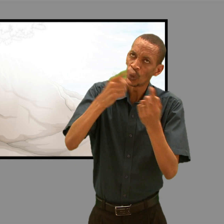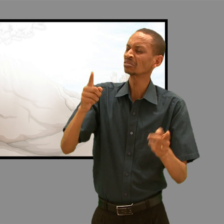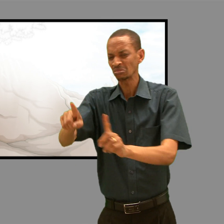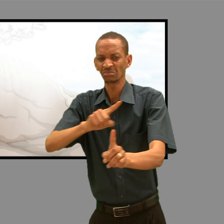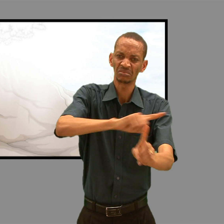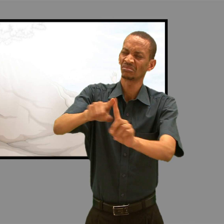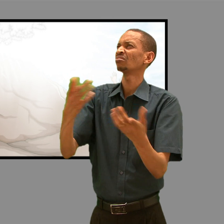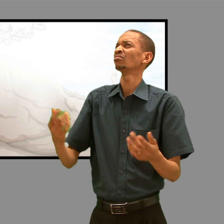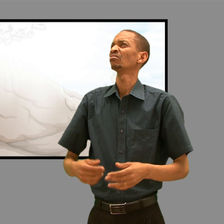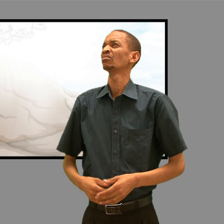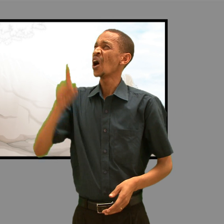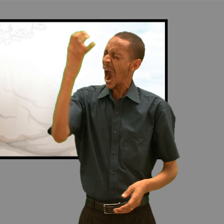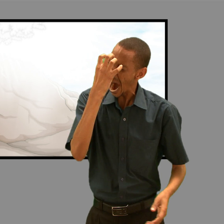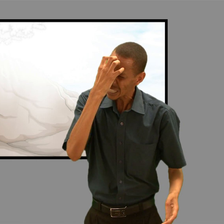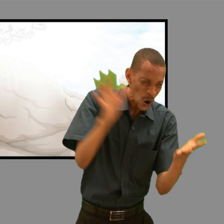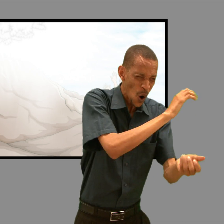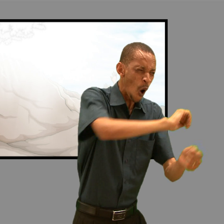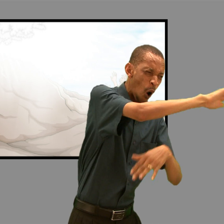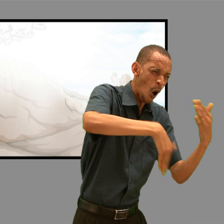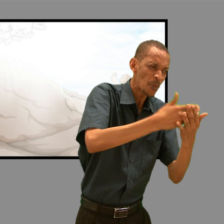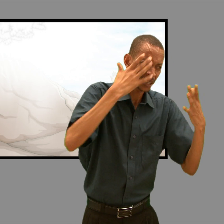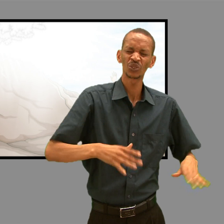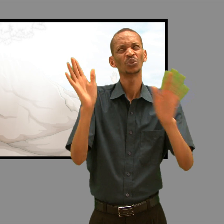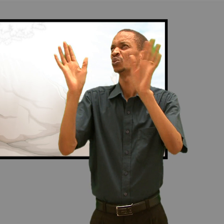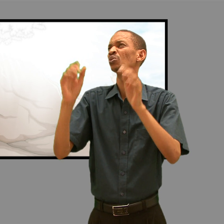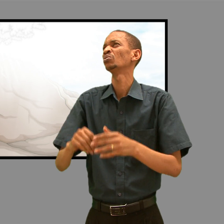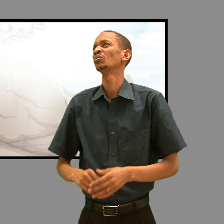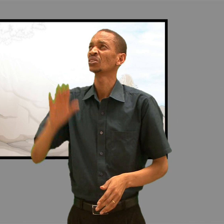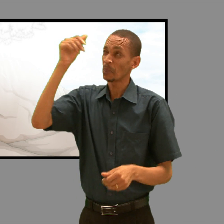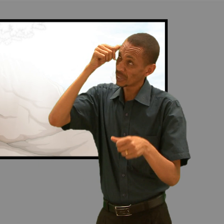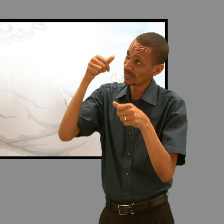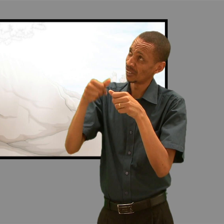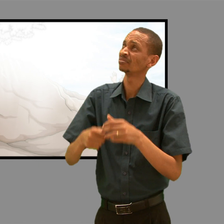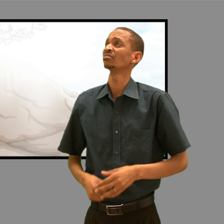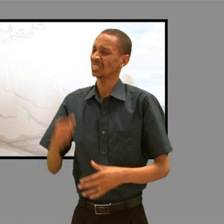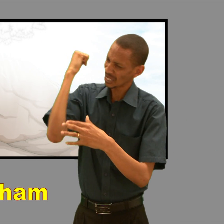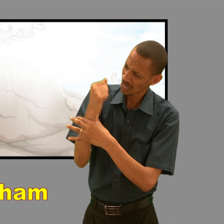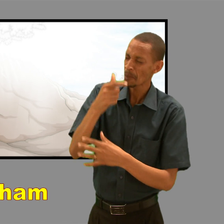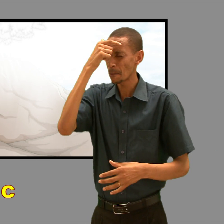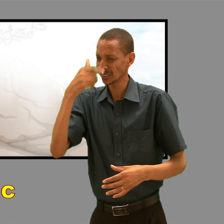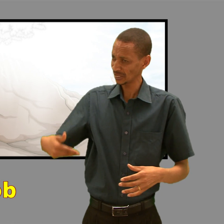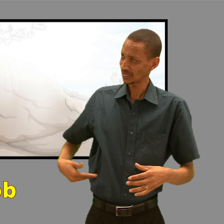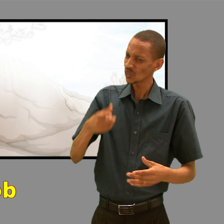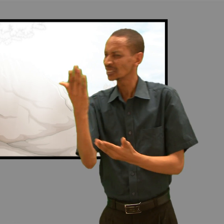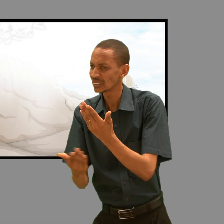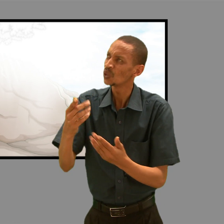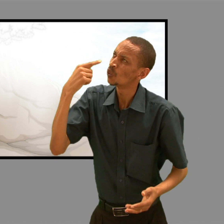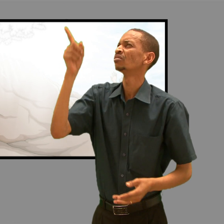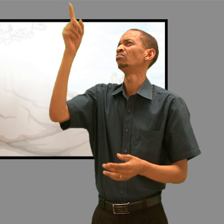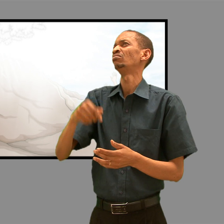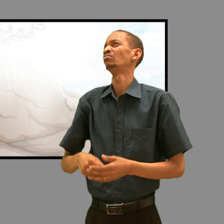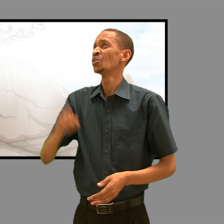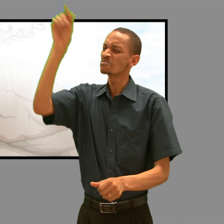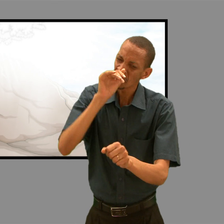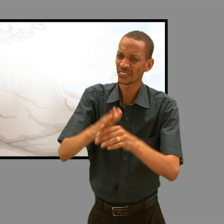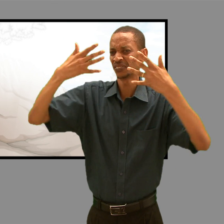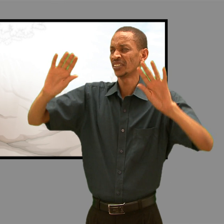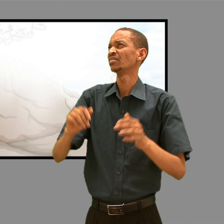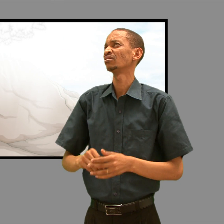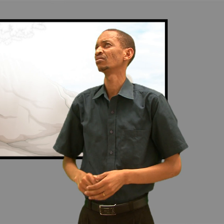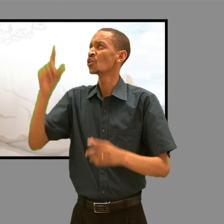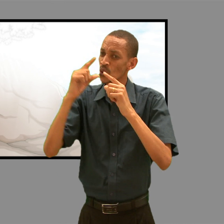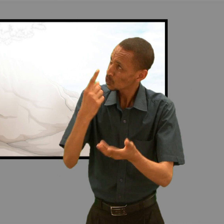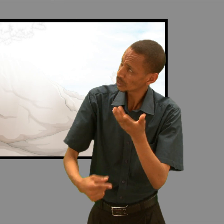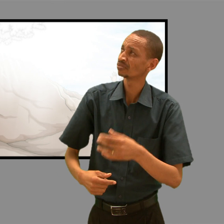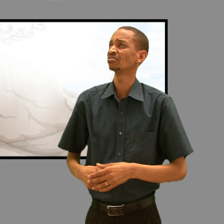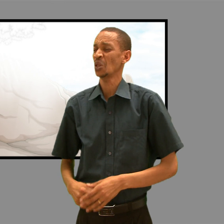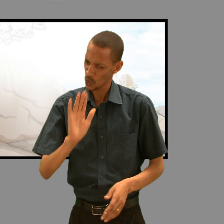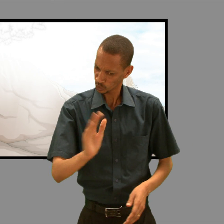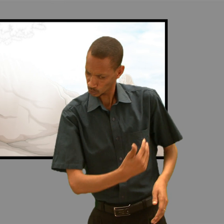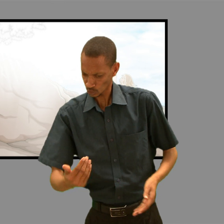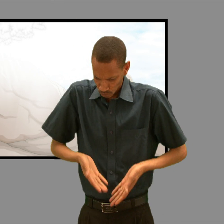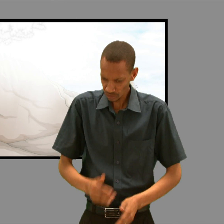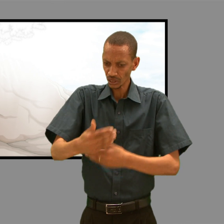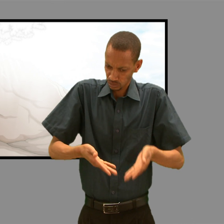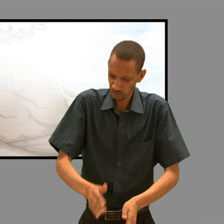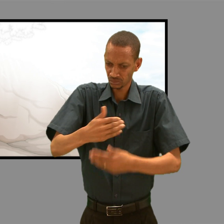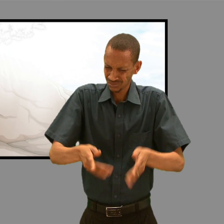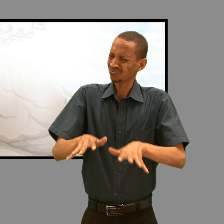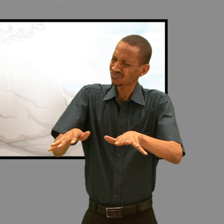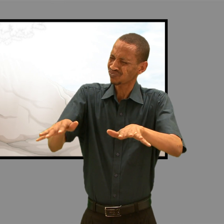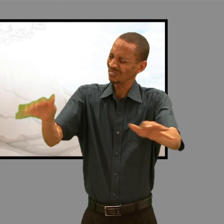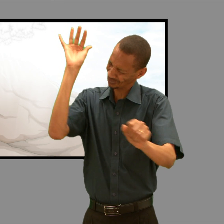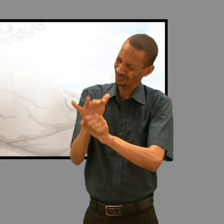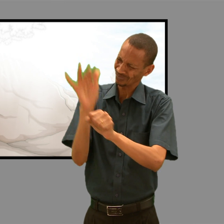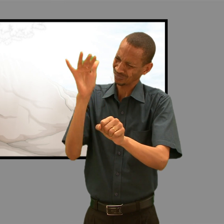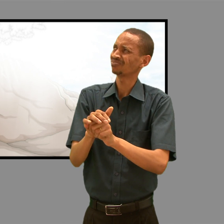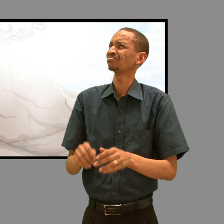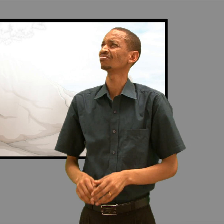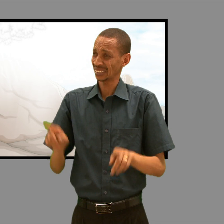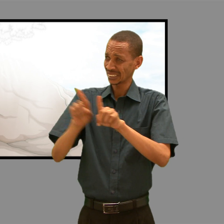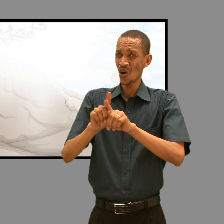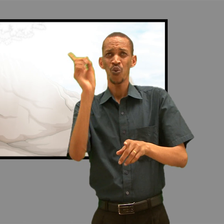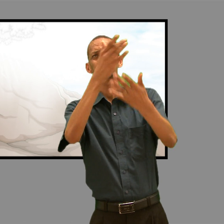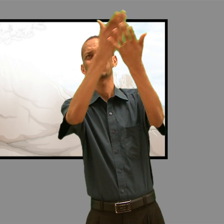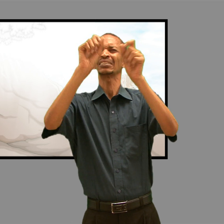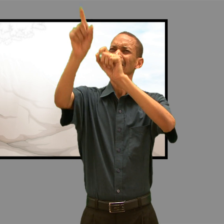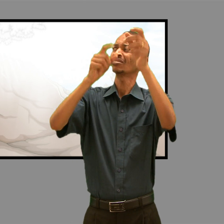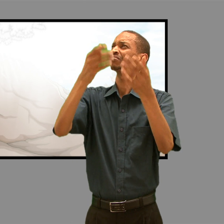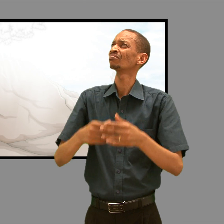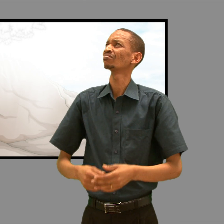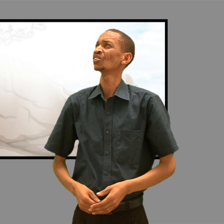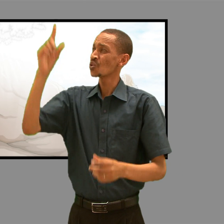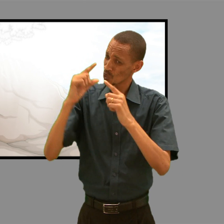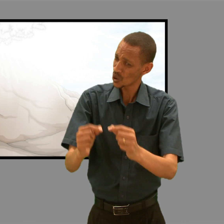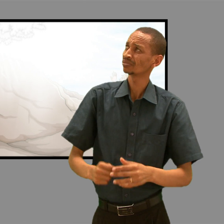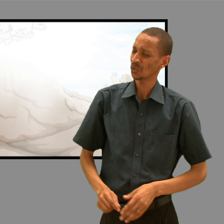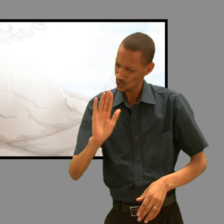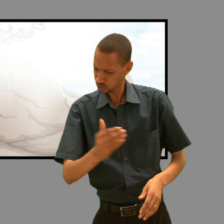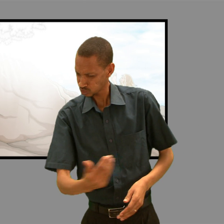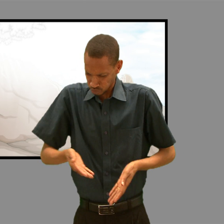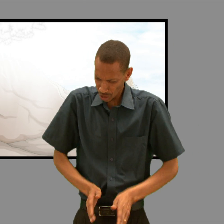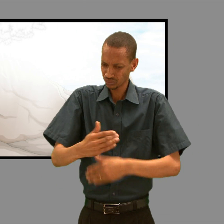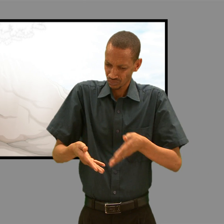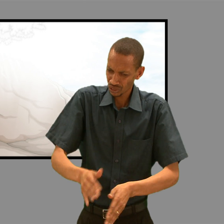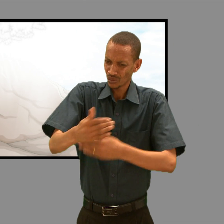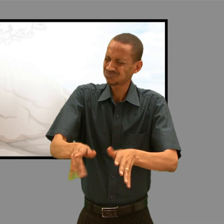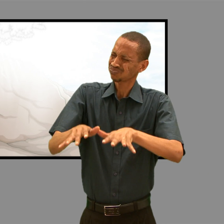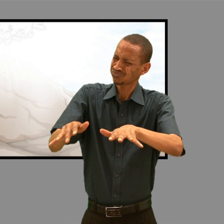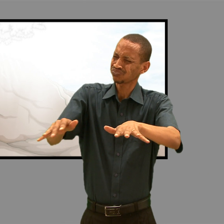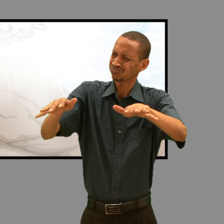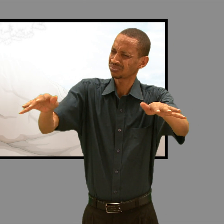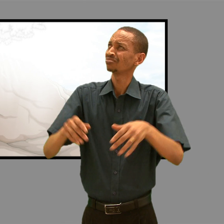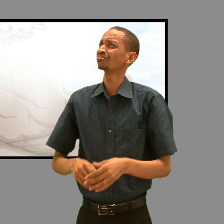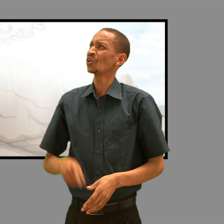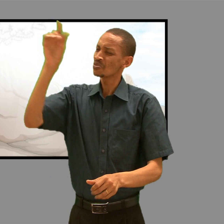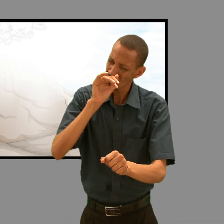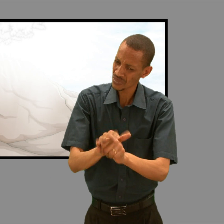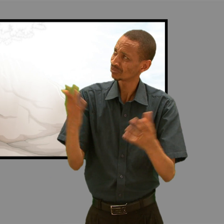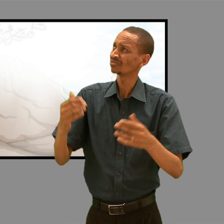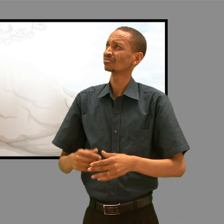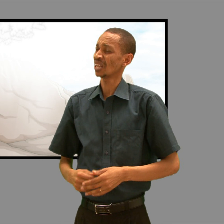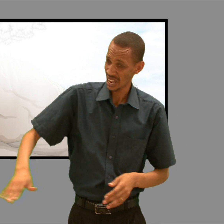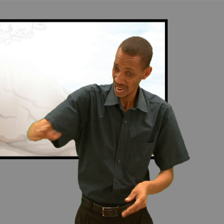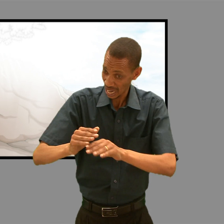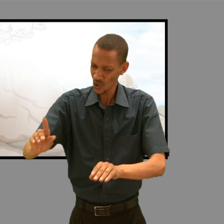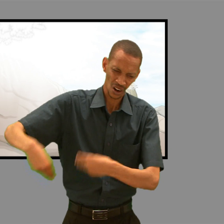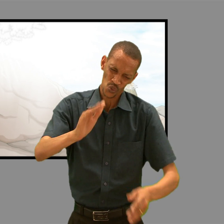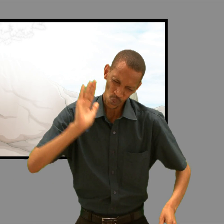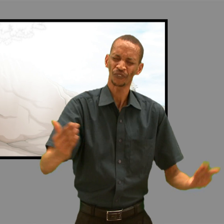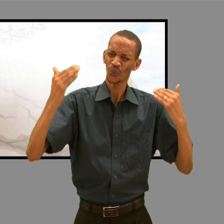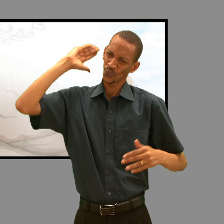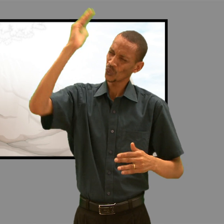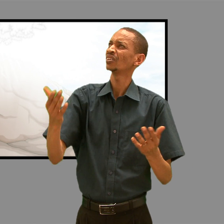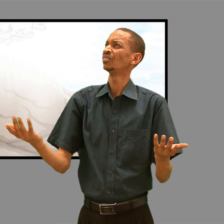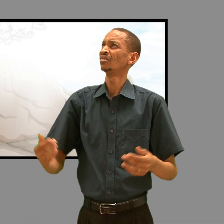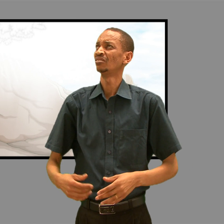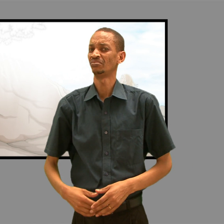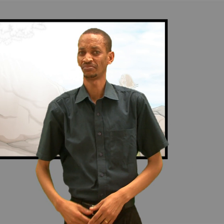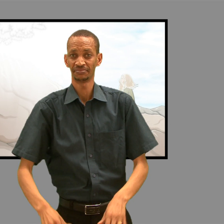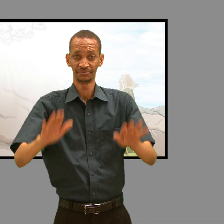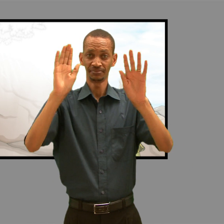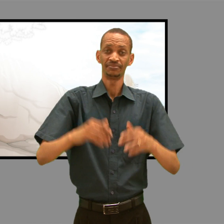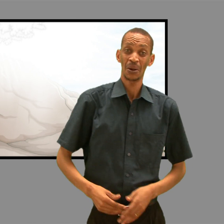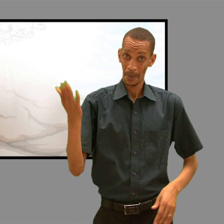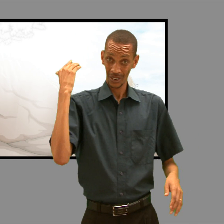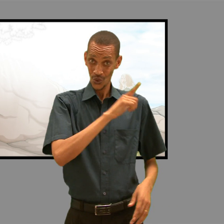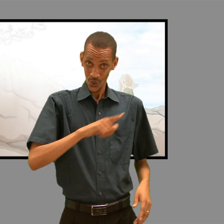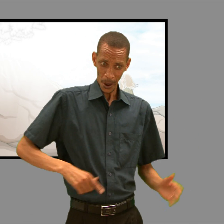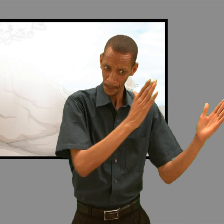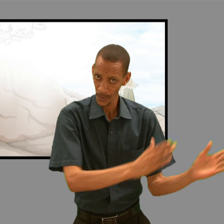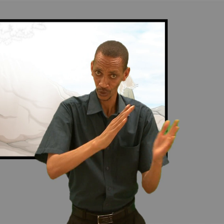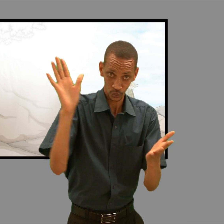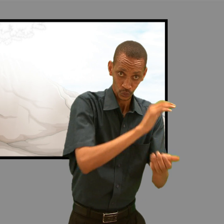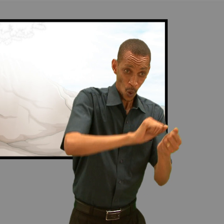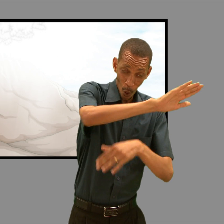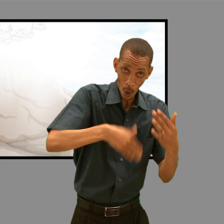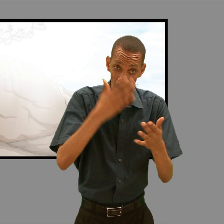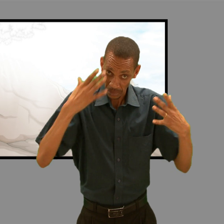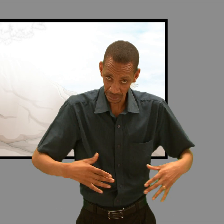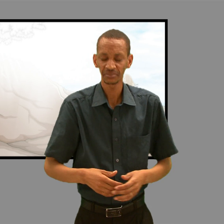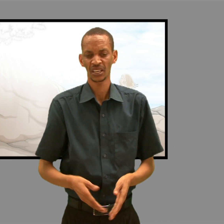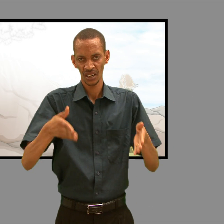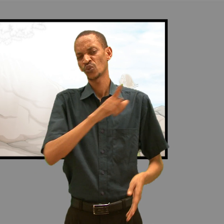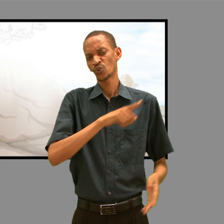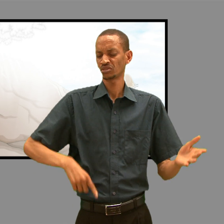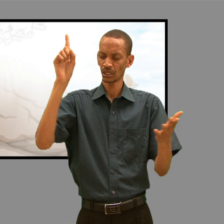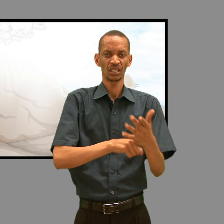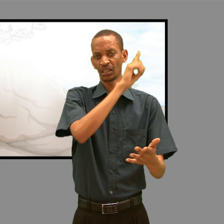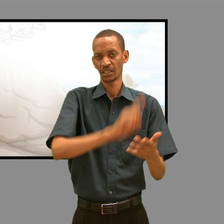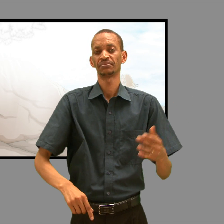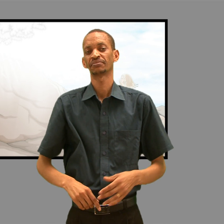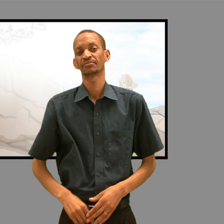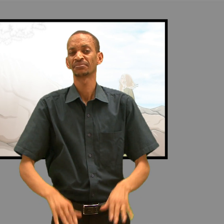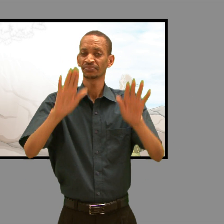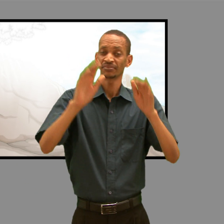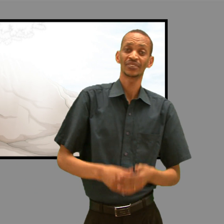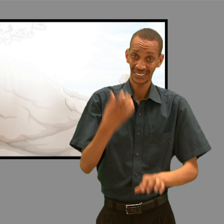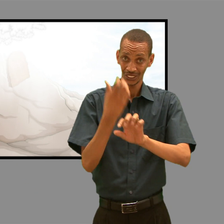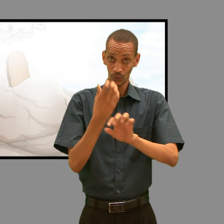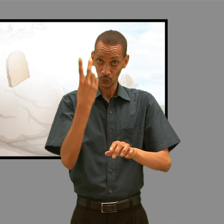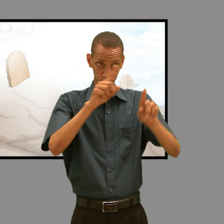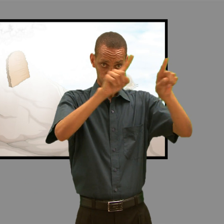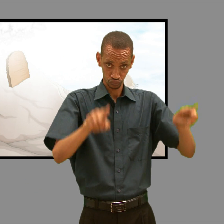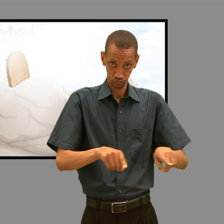Turn from Your fierce anger and relent from doing harm to Your people. Remember Your servants Abraham, Isaac, and Israel, to whom You swore by Your very self when You declared, ‘I will make your descendants as numerous as the stars in the sky, and I will give your descendants all this land that I have promised, and it shall be their inheritance forever.’” So the LORD relented from the calamity He had threatened to bring on His people.